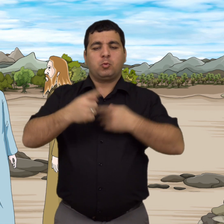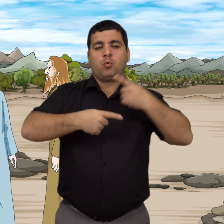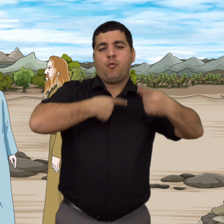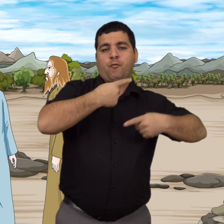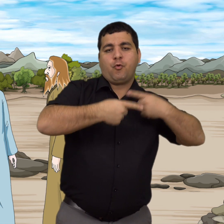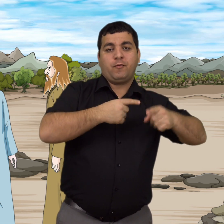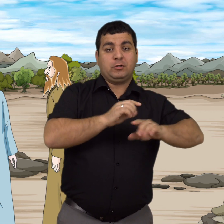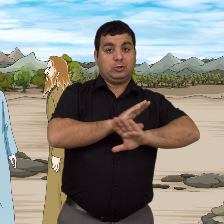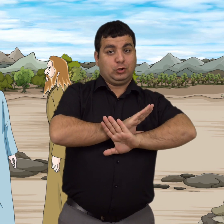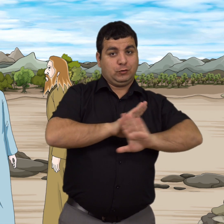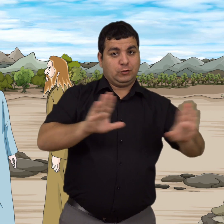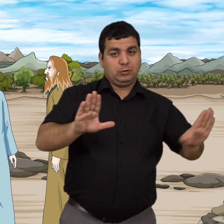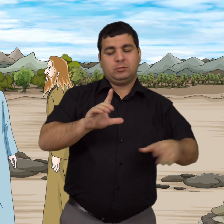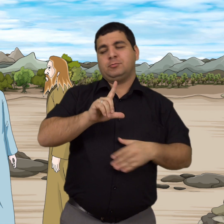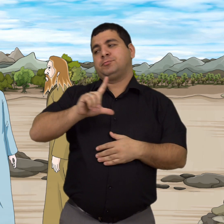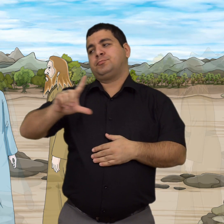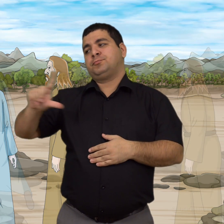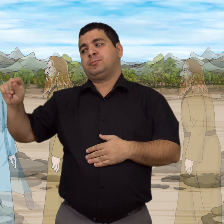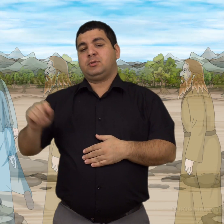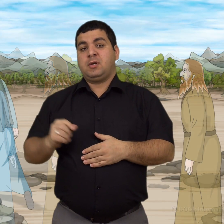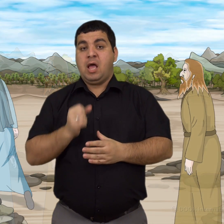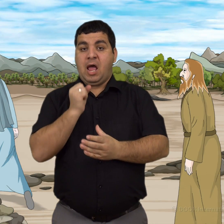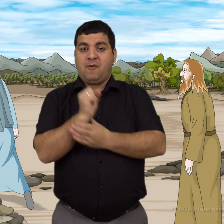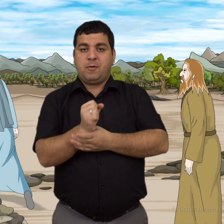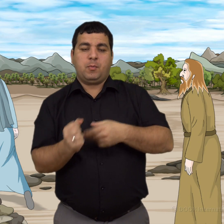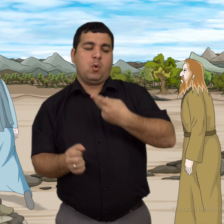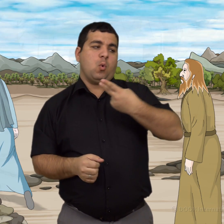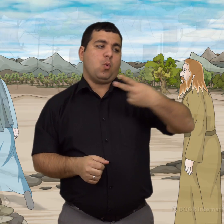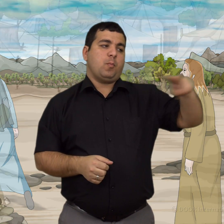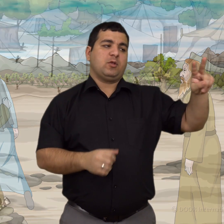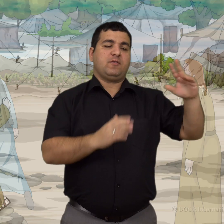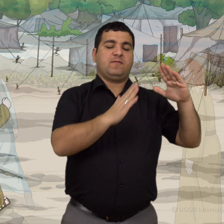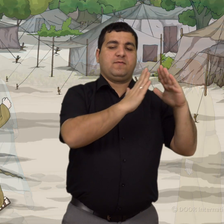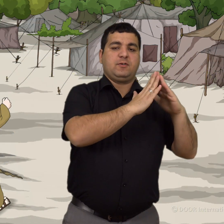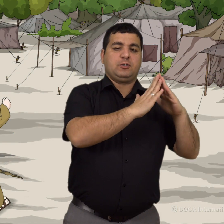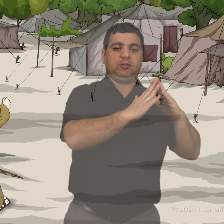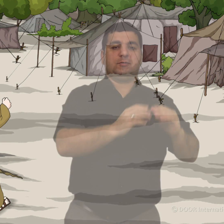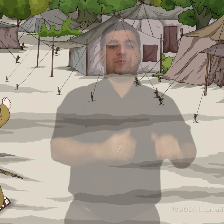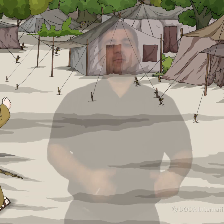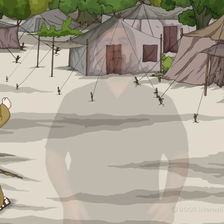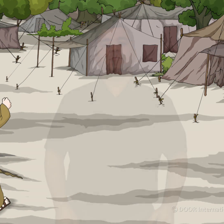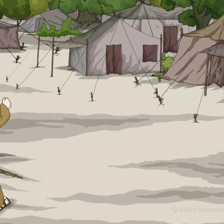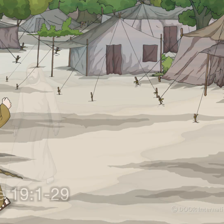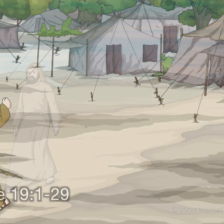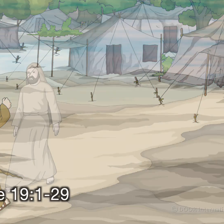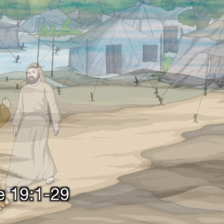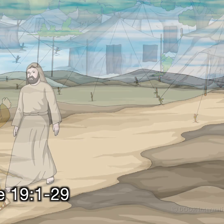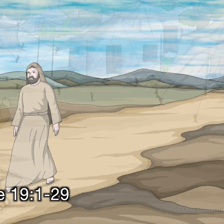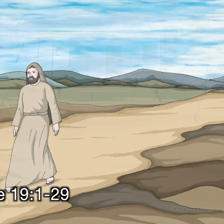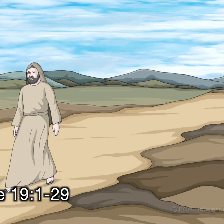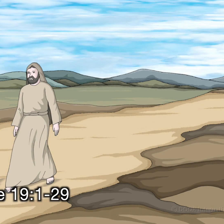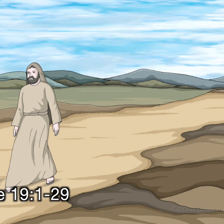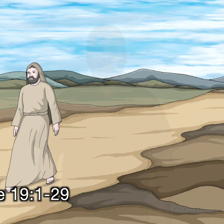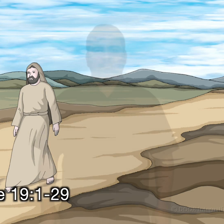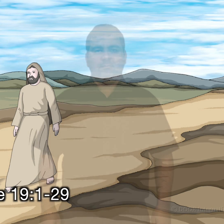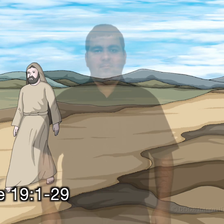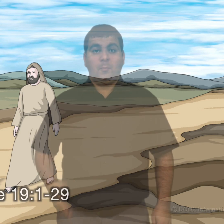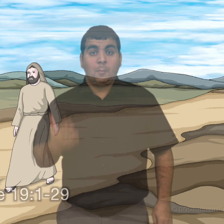When the LORD had finished speaking with Abraham, He departed, and Abraham returned home.